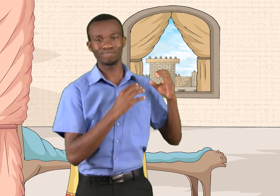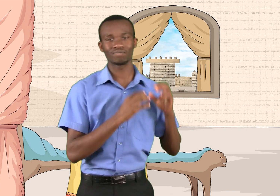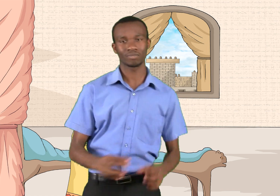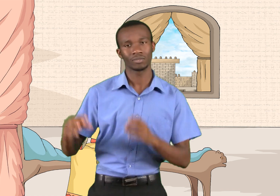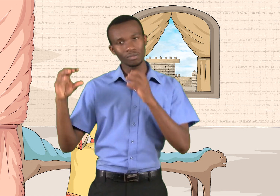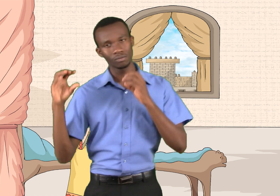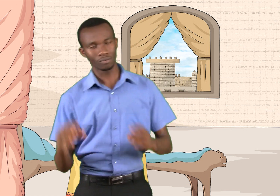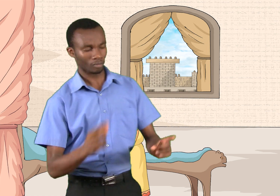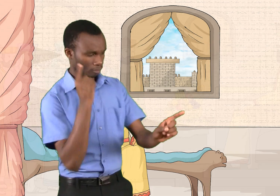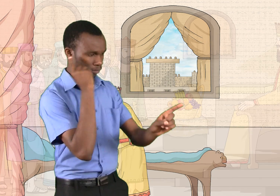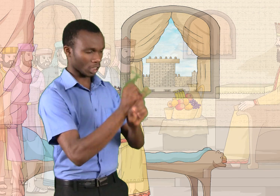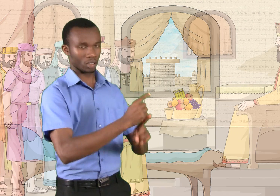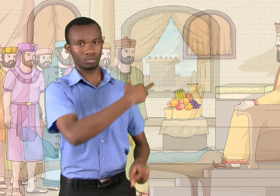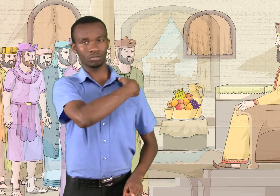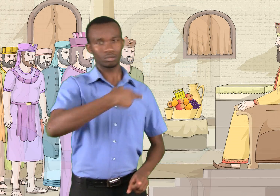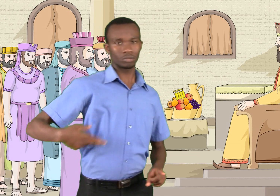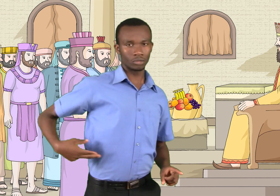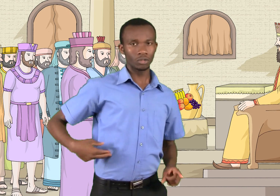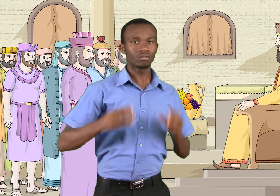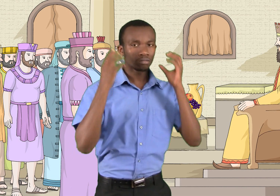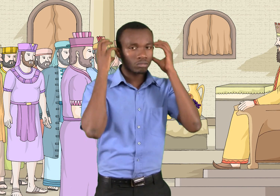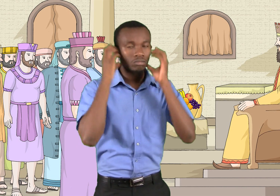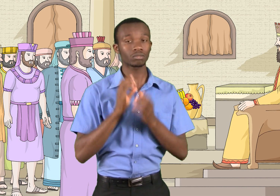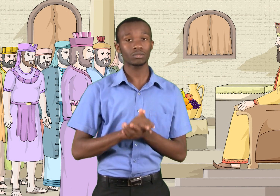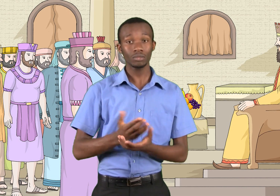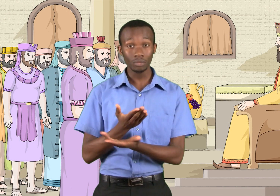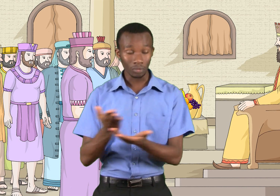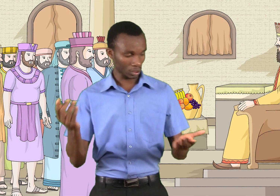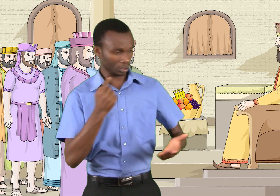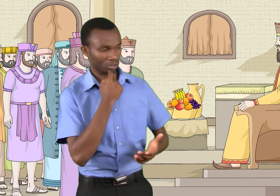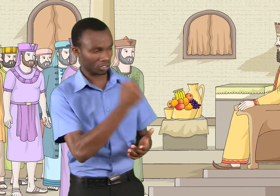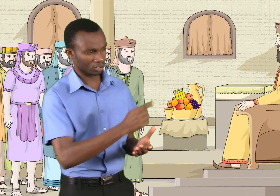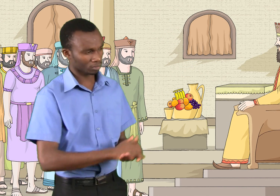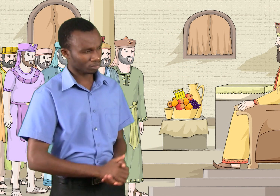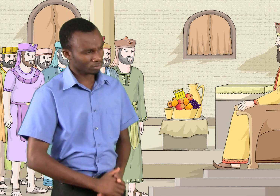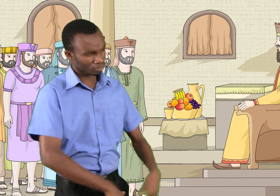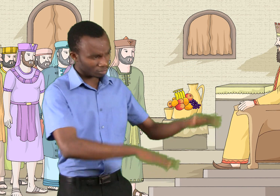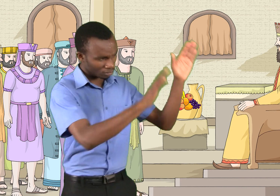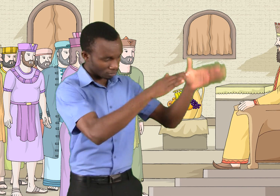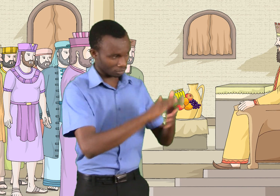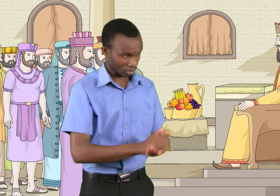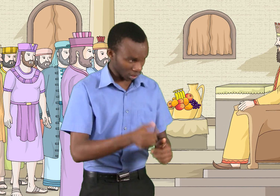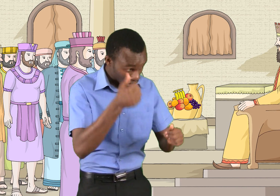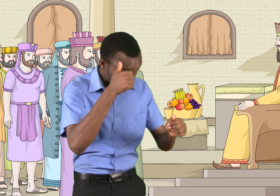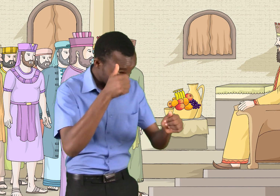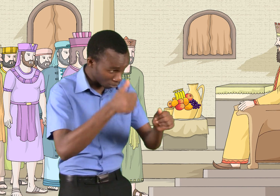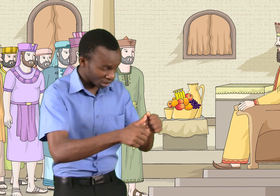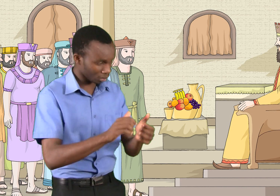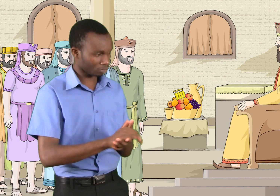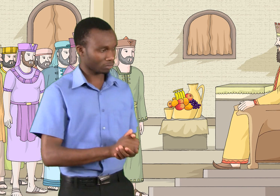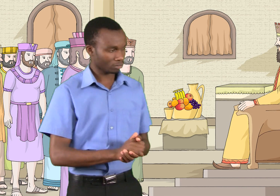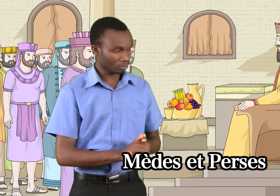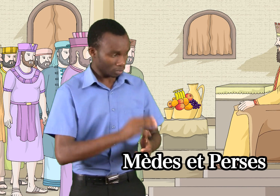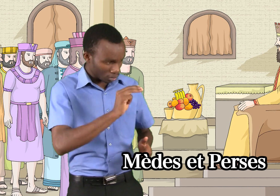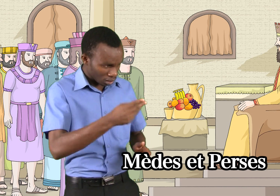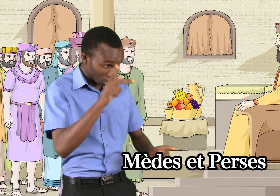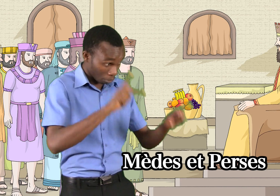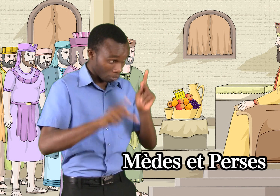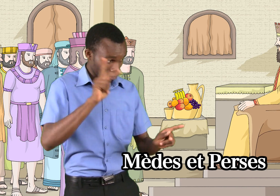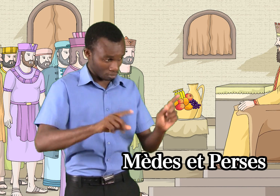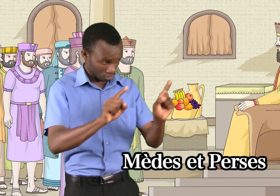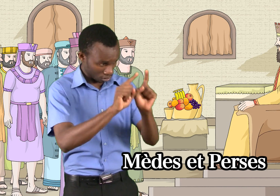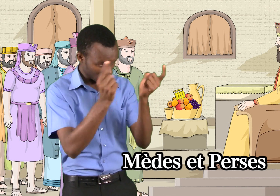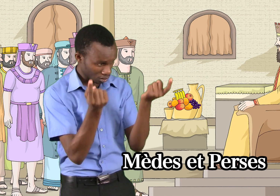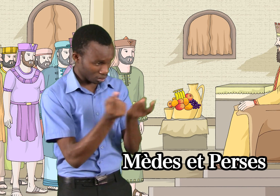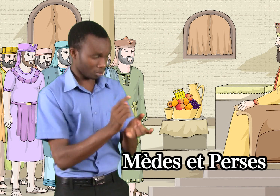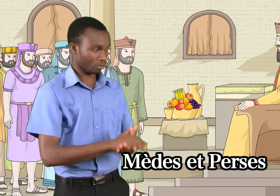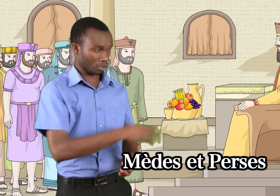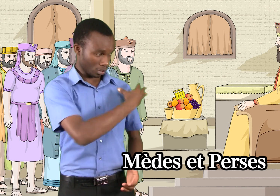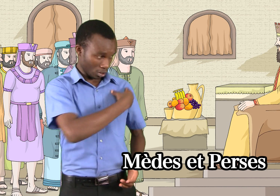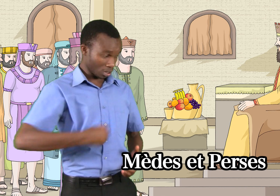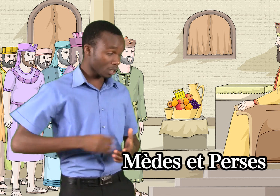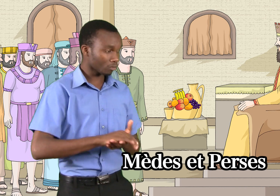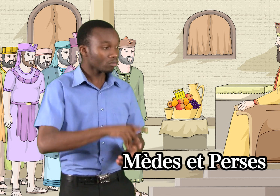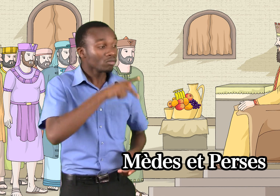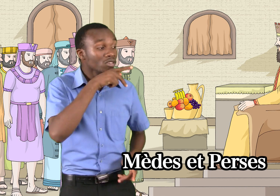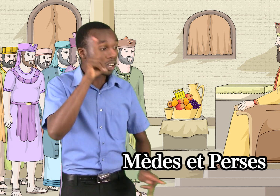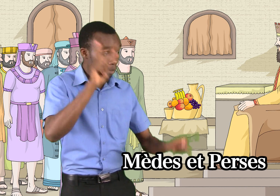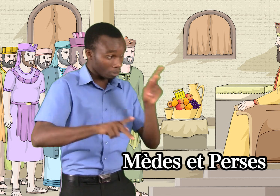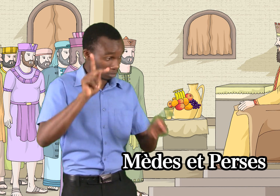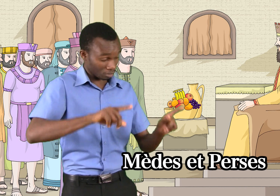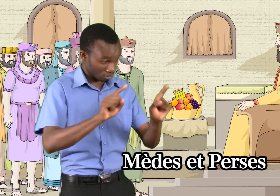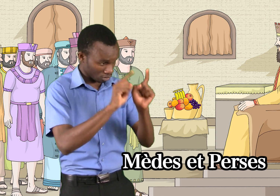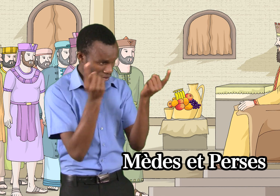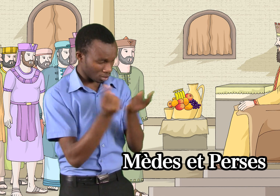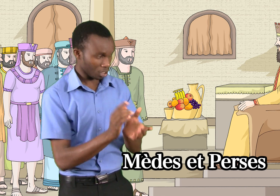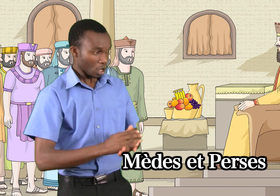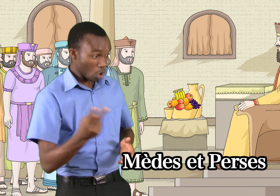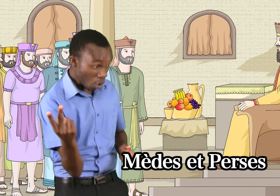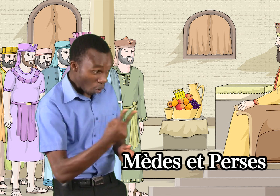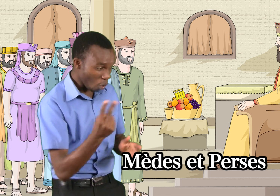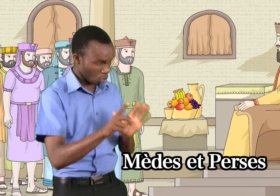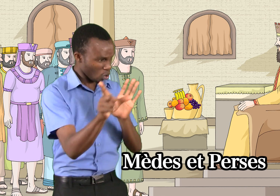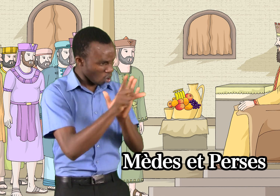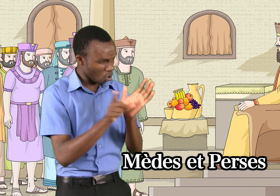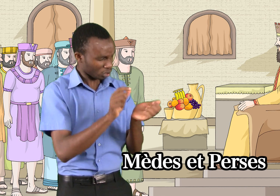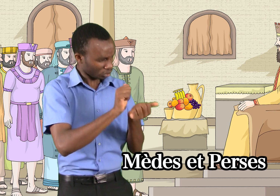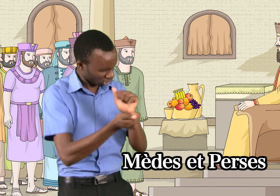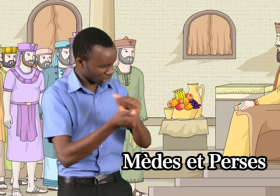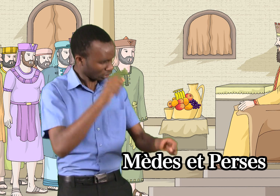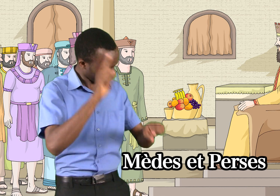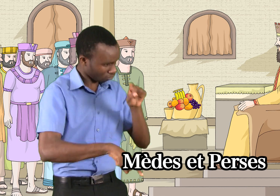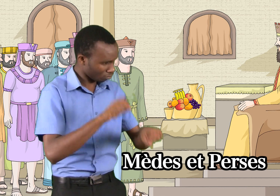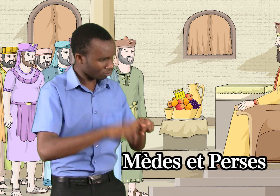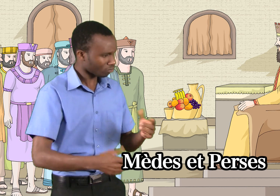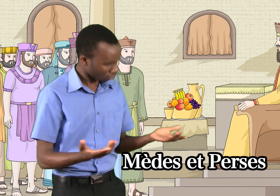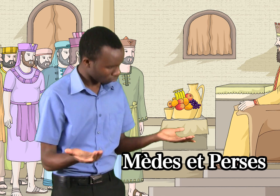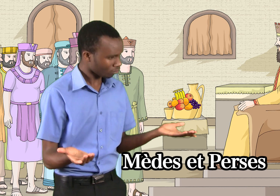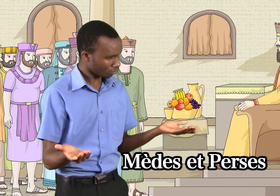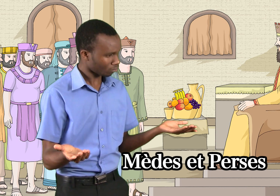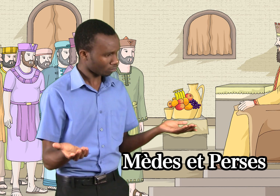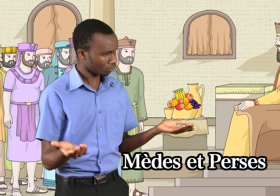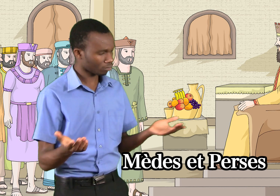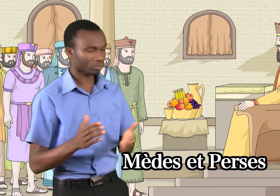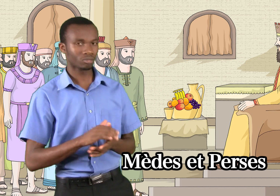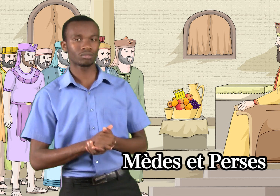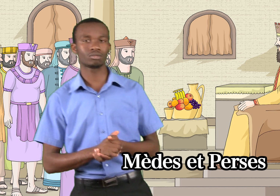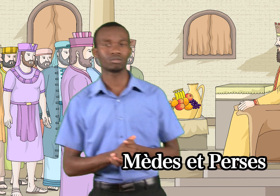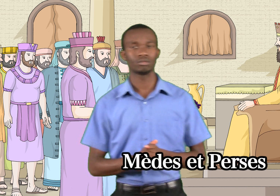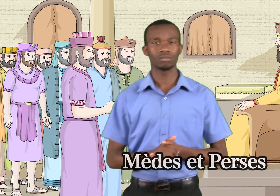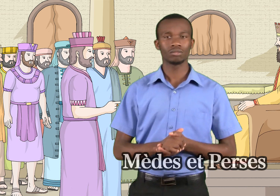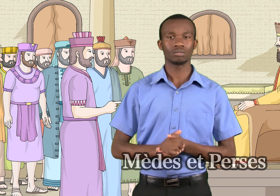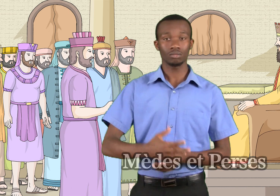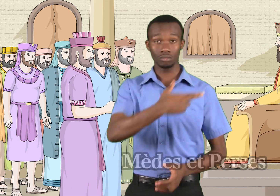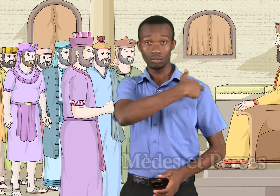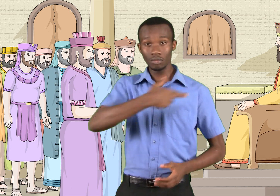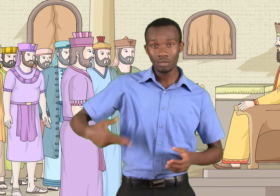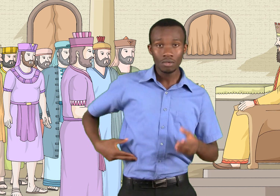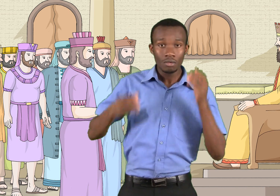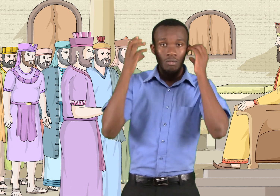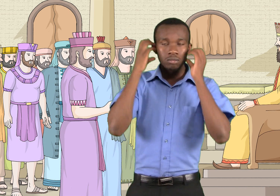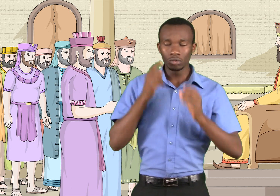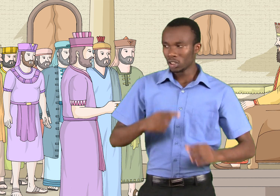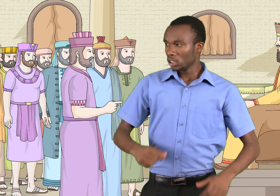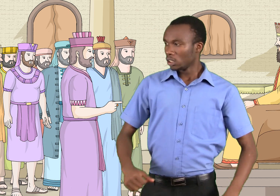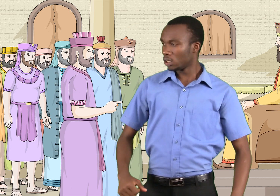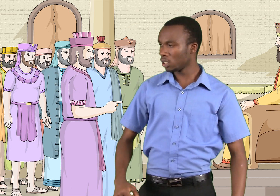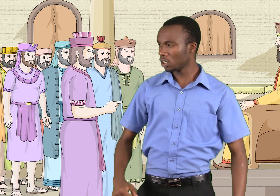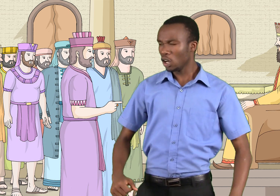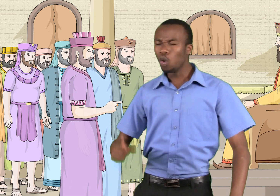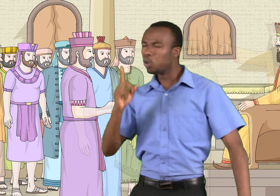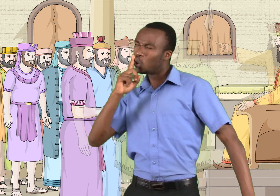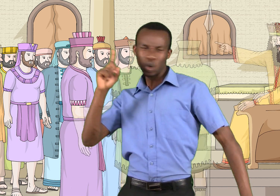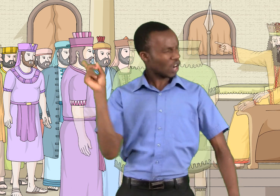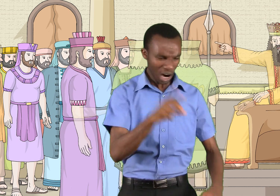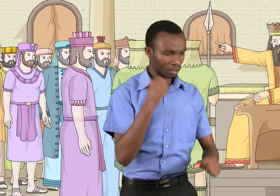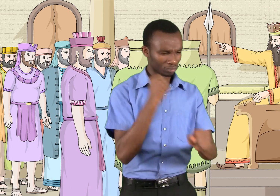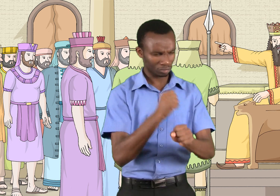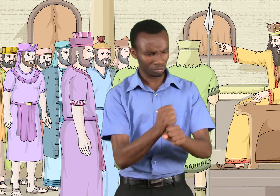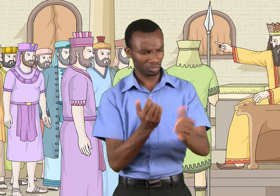Then the men approached the king together and said to him, “Remember, O king, that by the law of the Medes and Persians no decree or ordinance established by the king can be changed.”